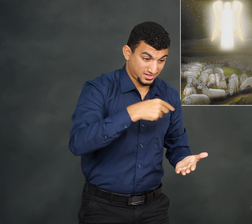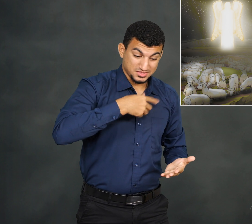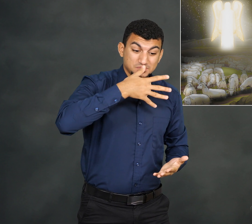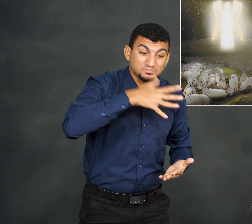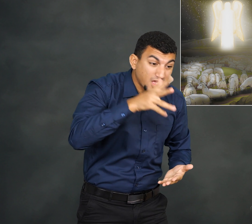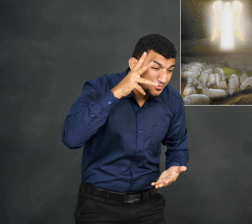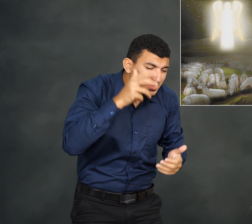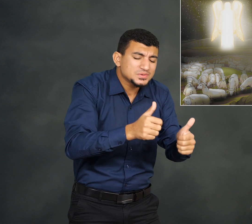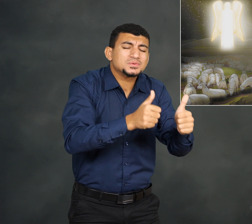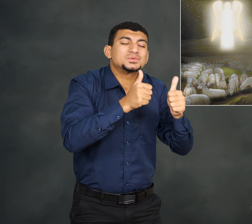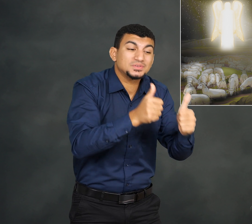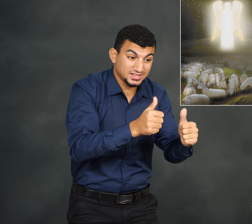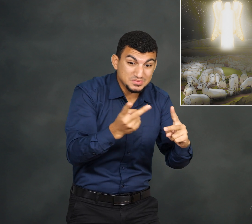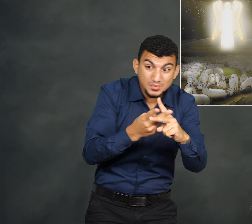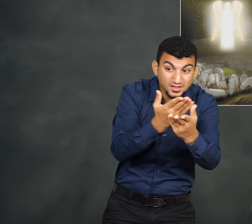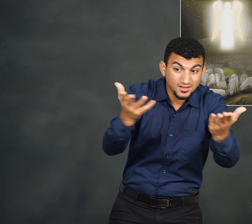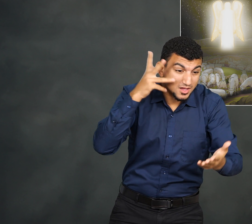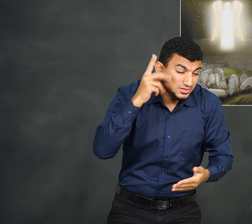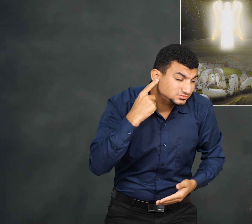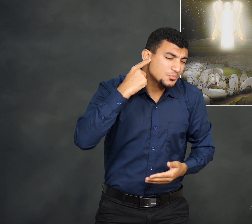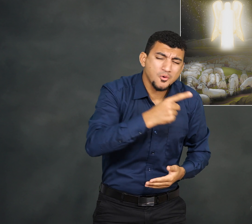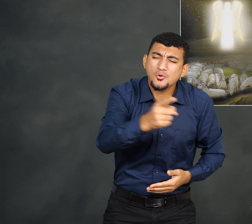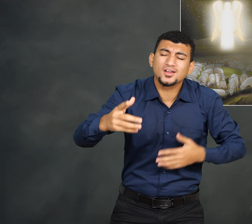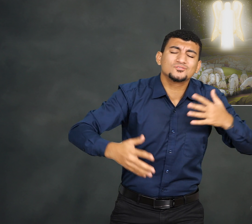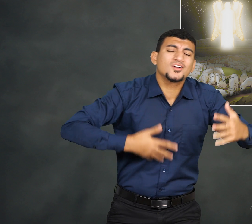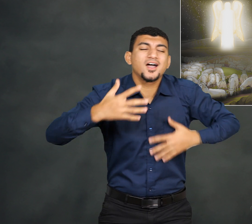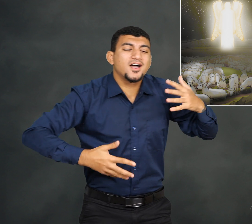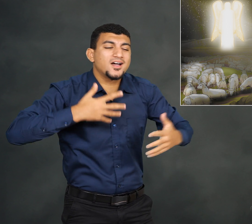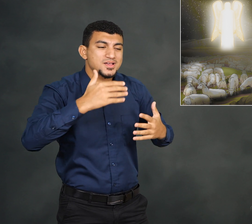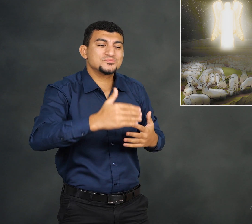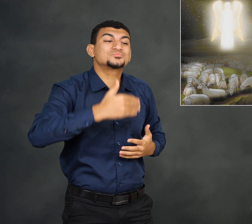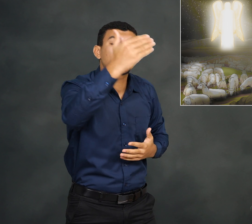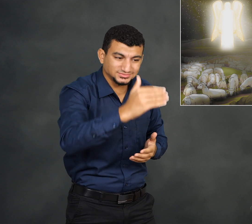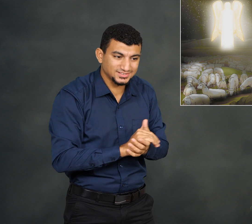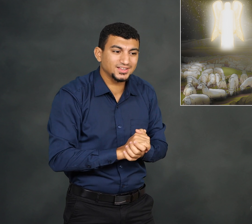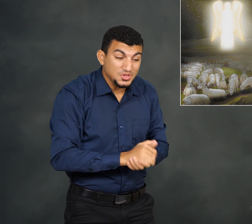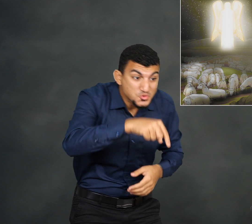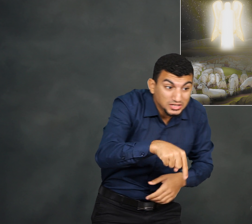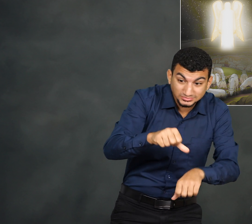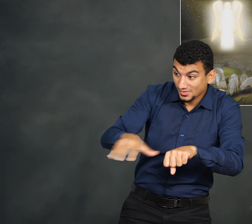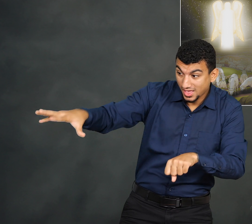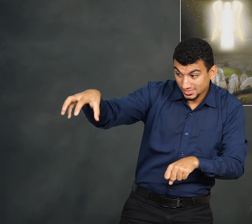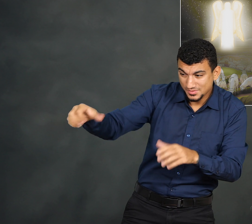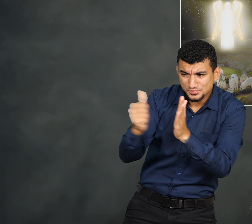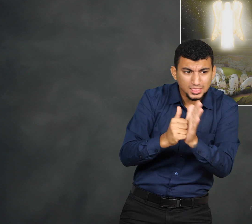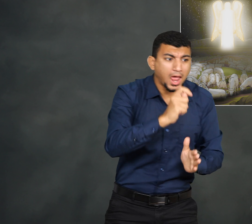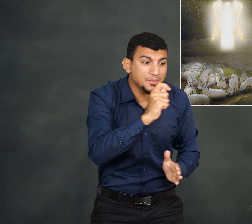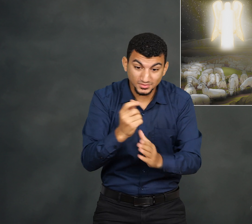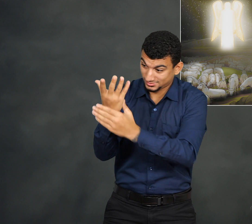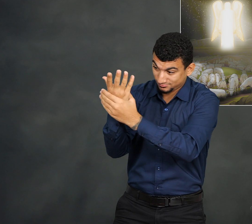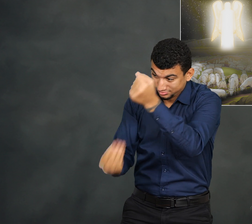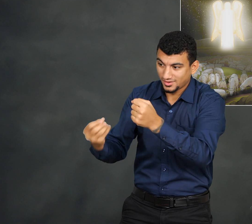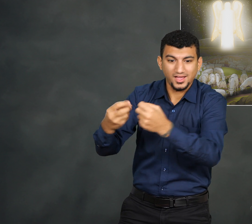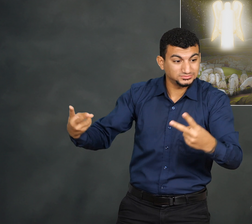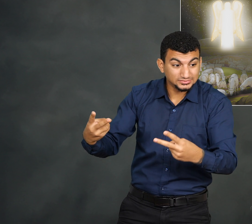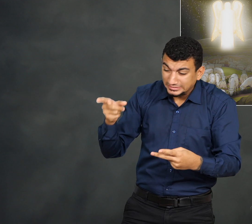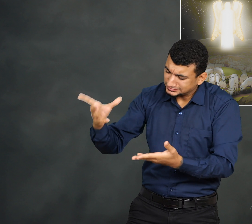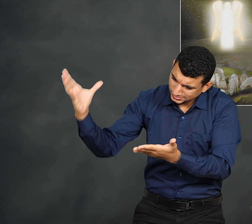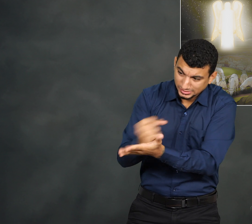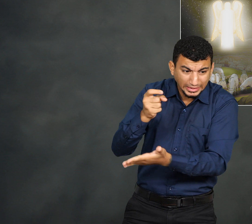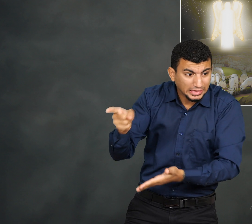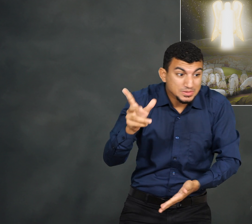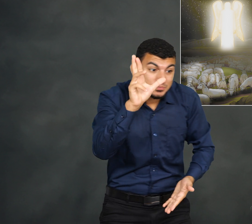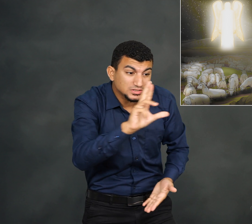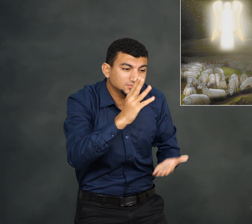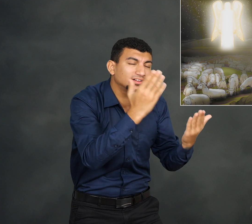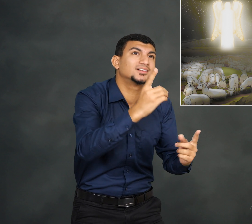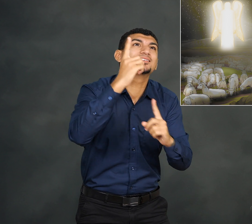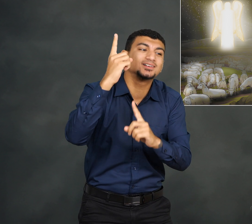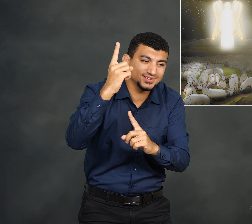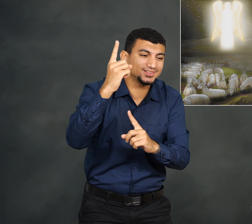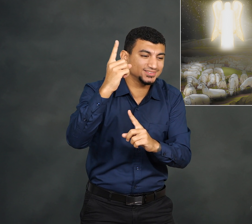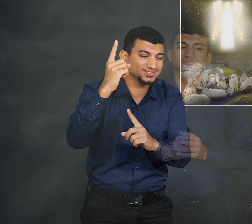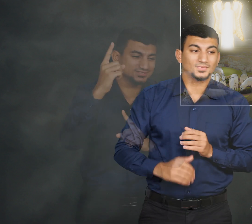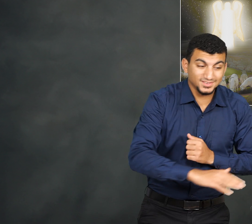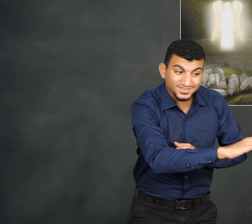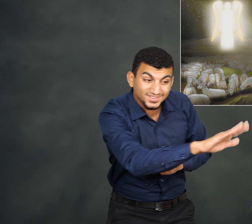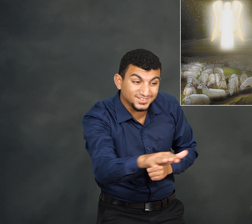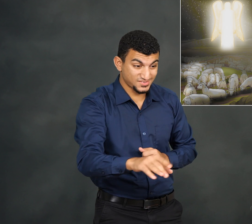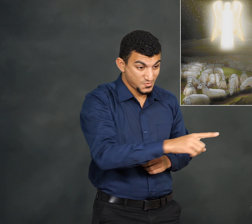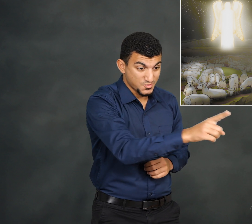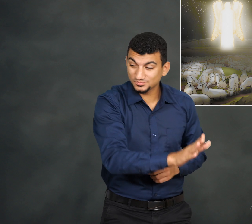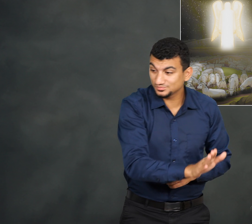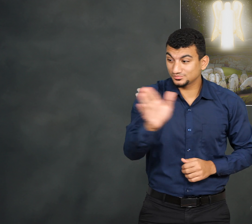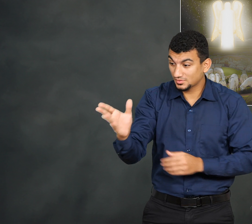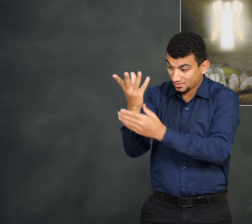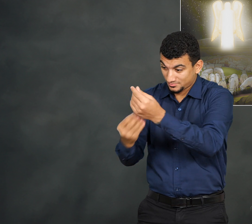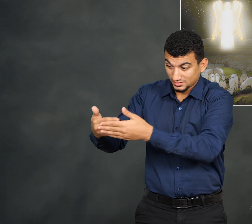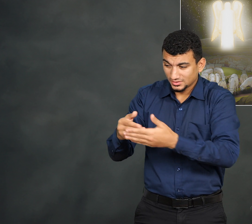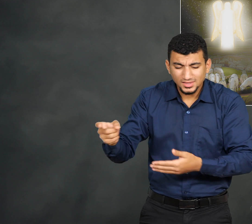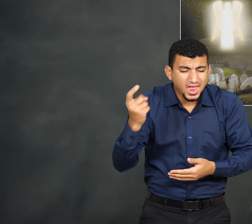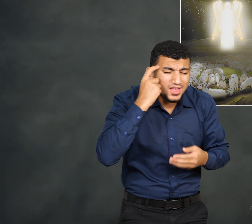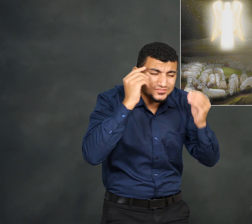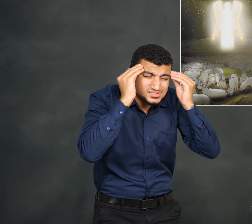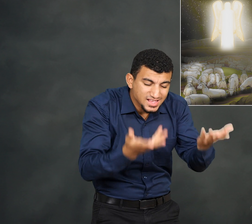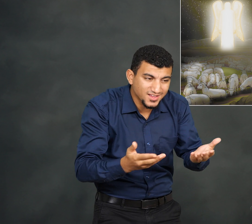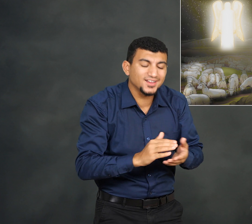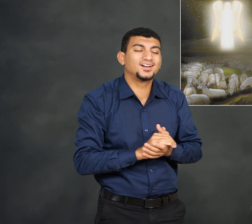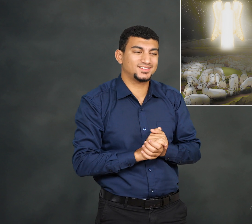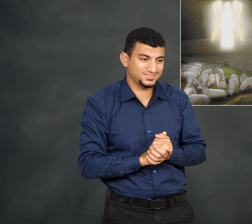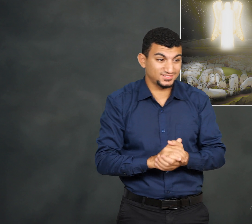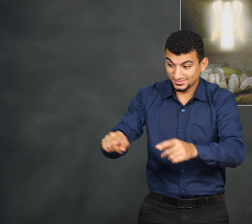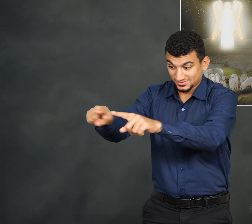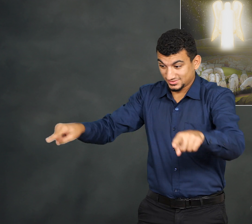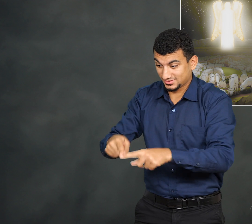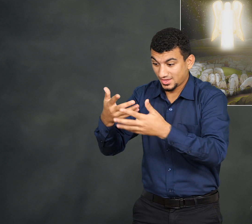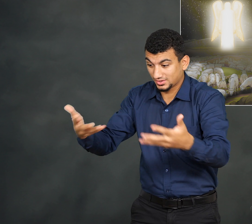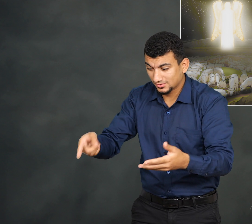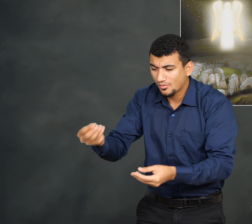For behold, I bring you good news of great joy that will be for all the people: Today in the city of David a Savior has been born to you.